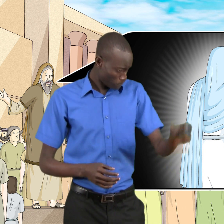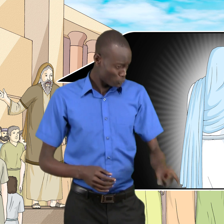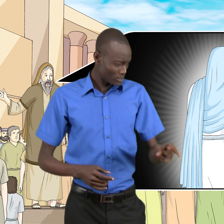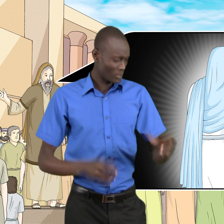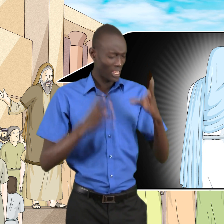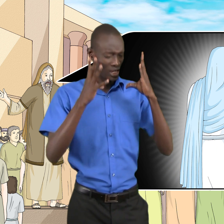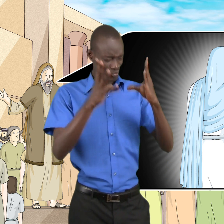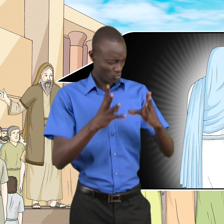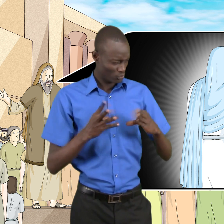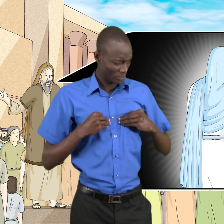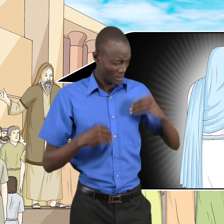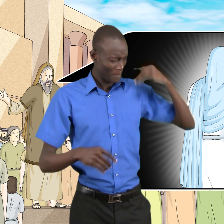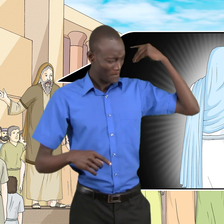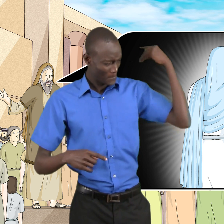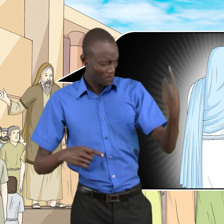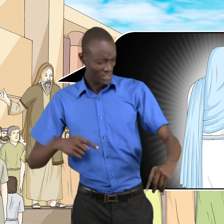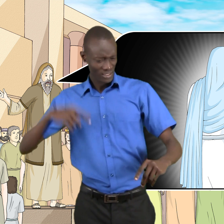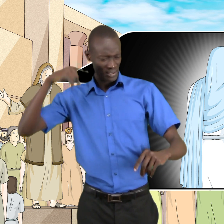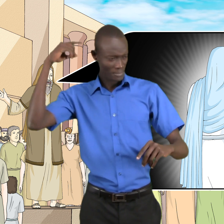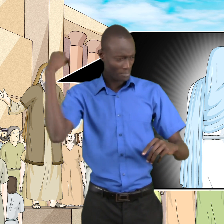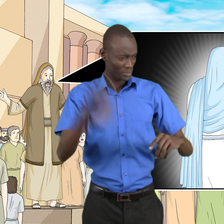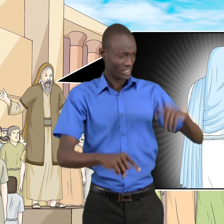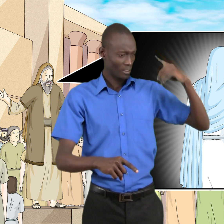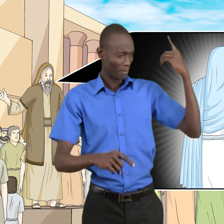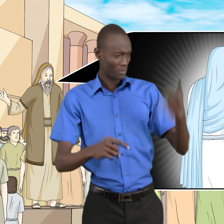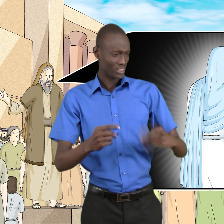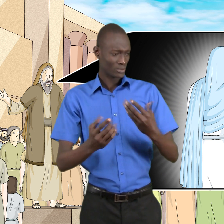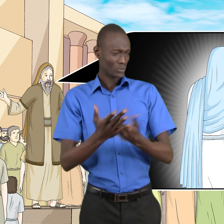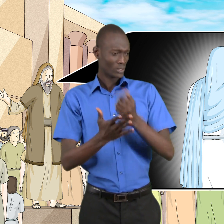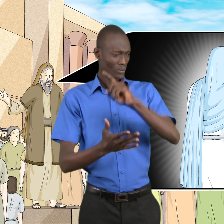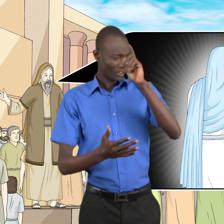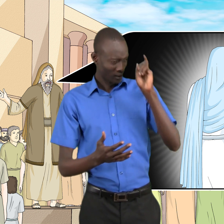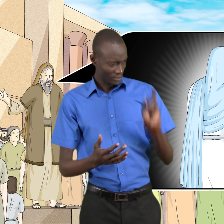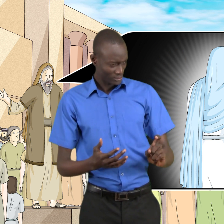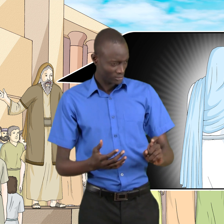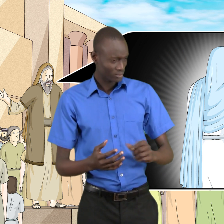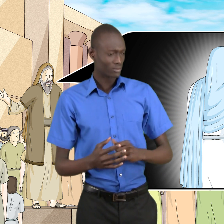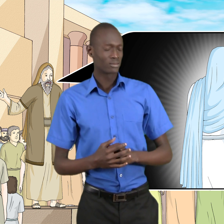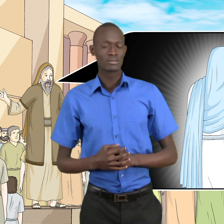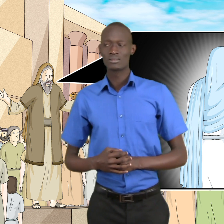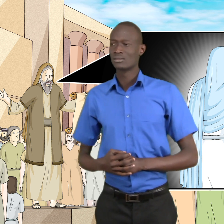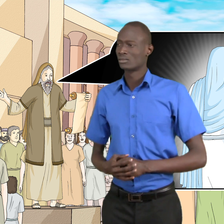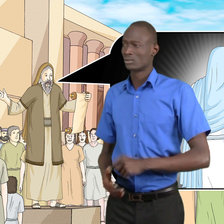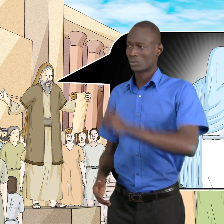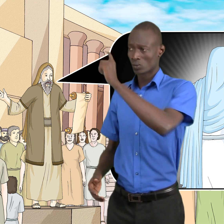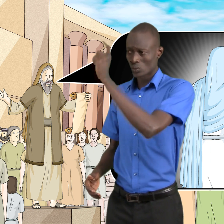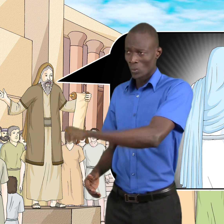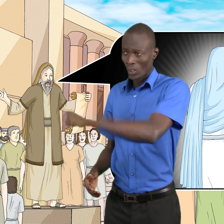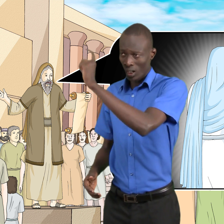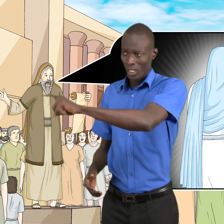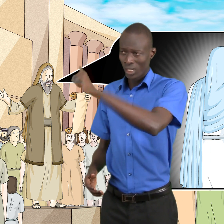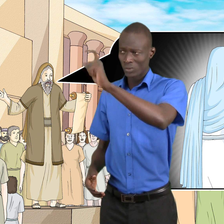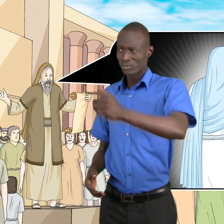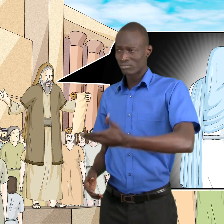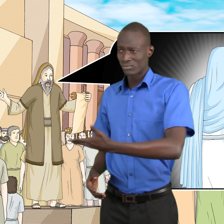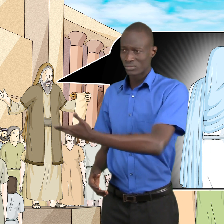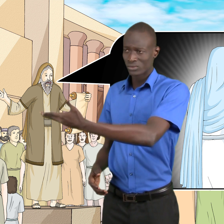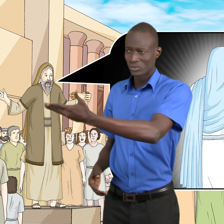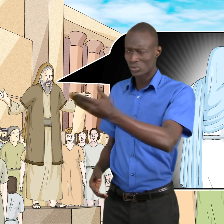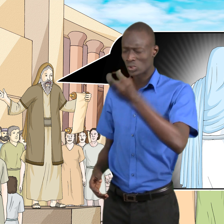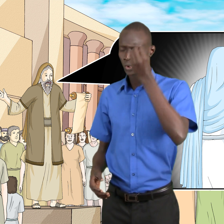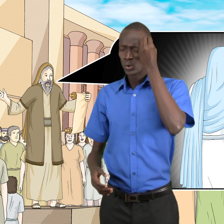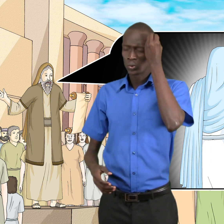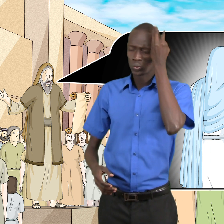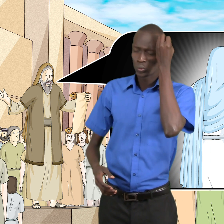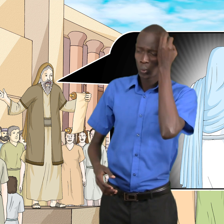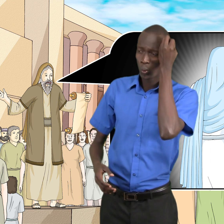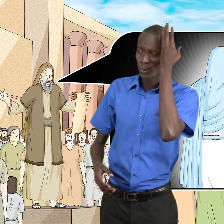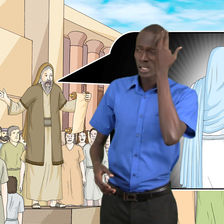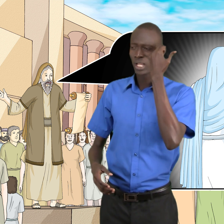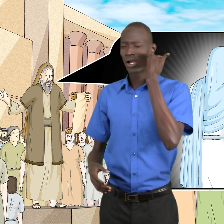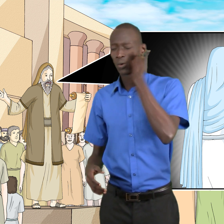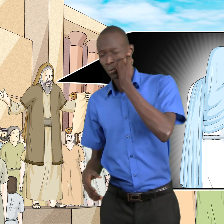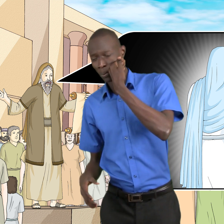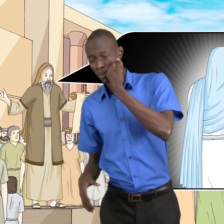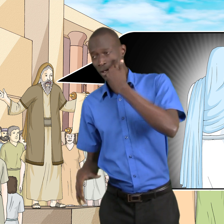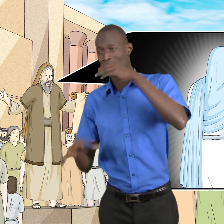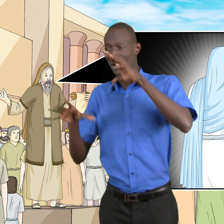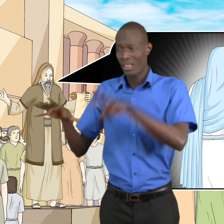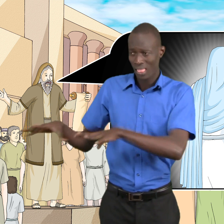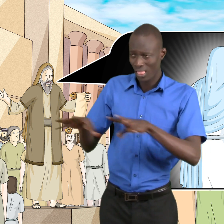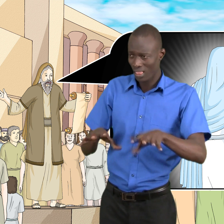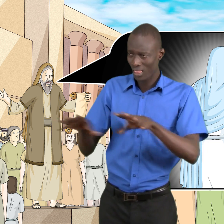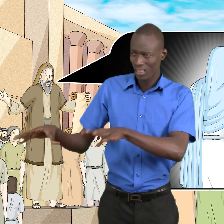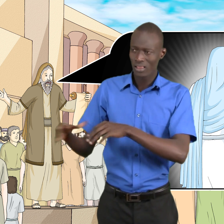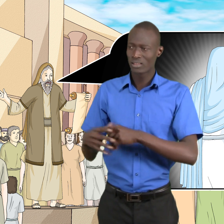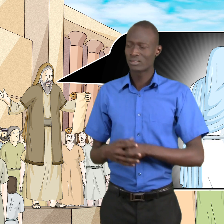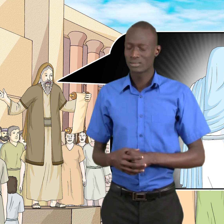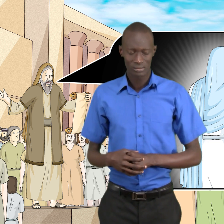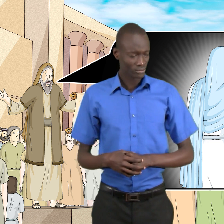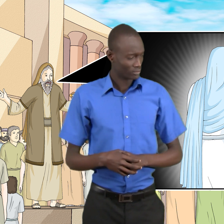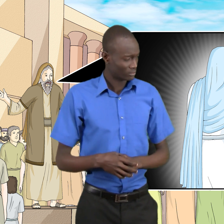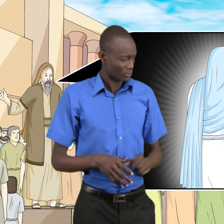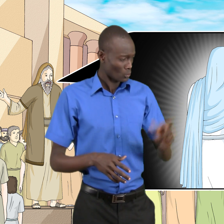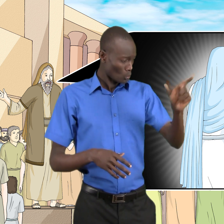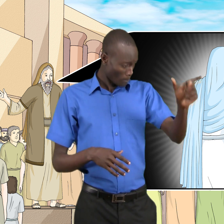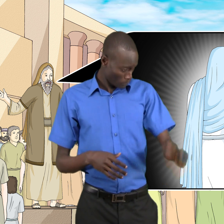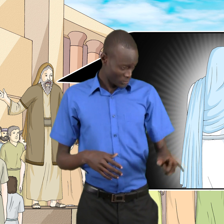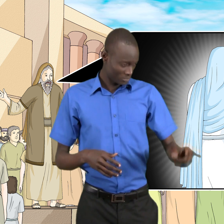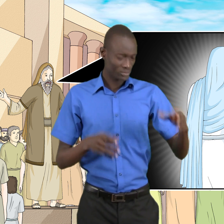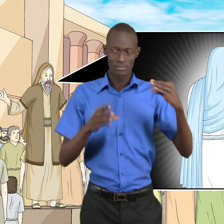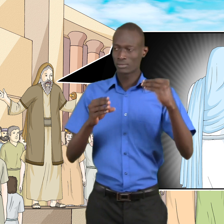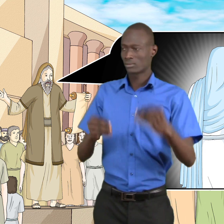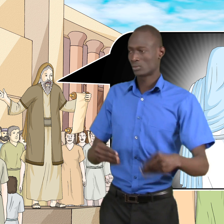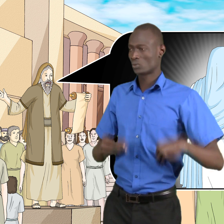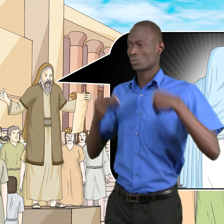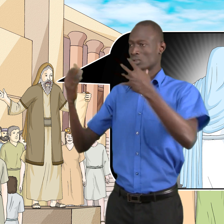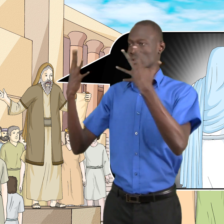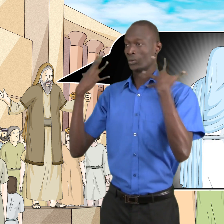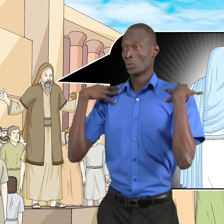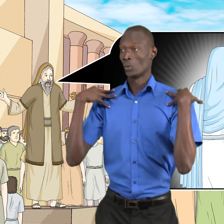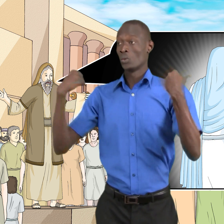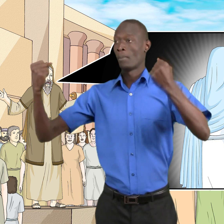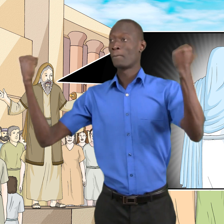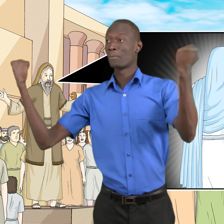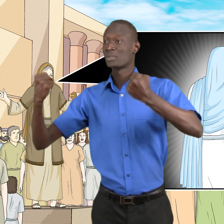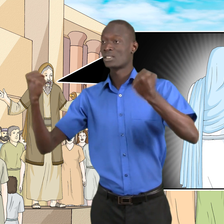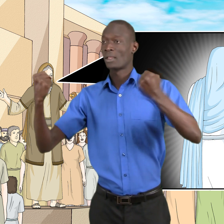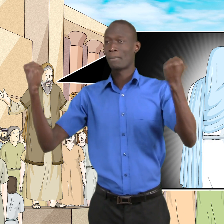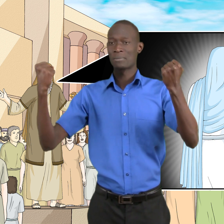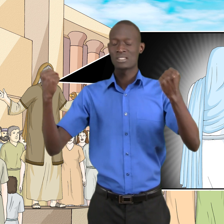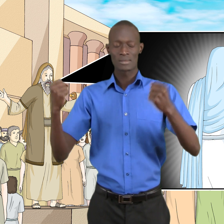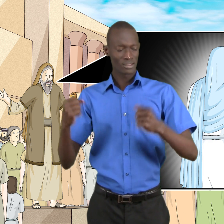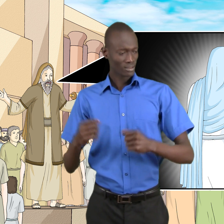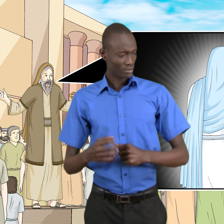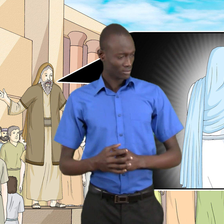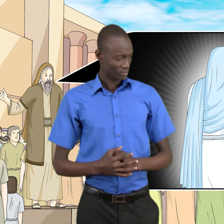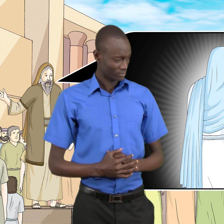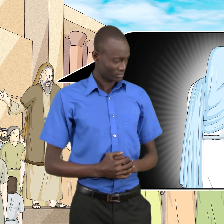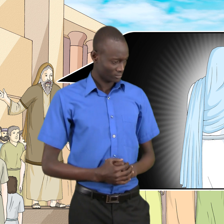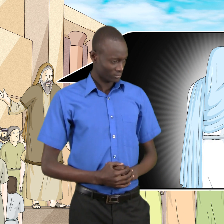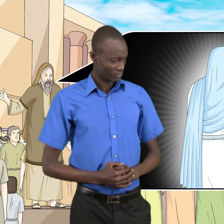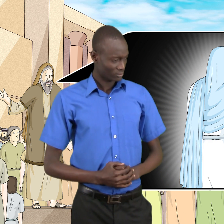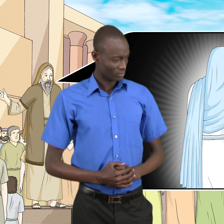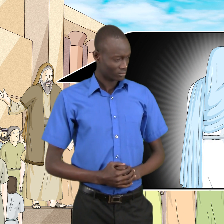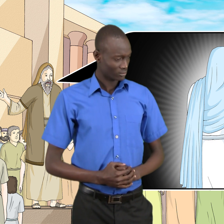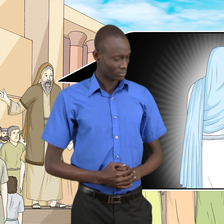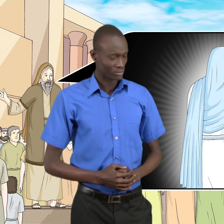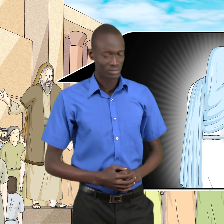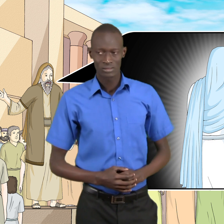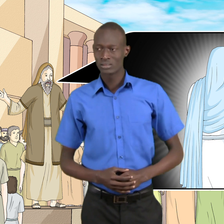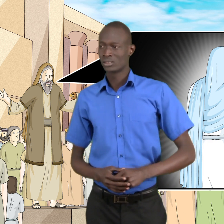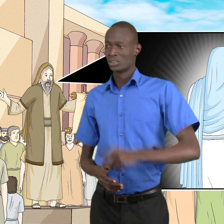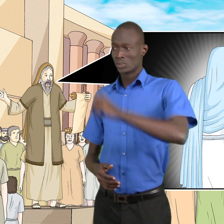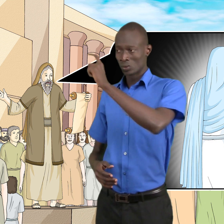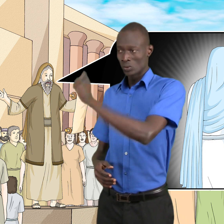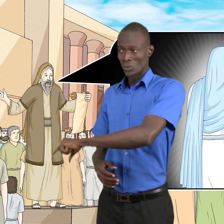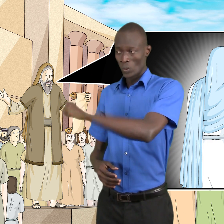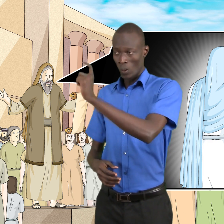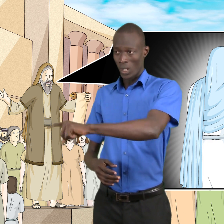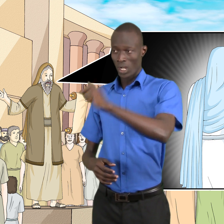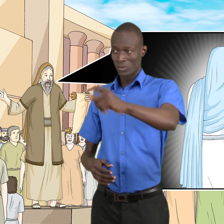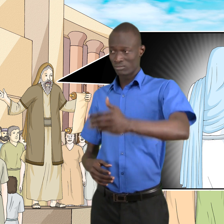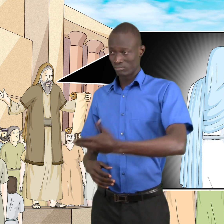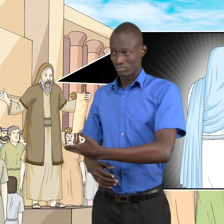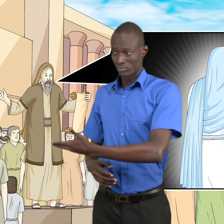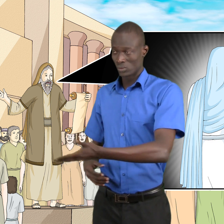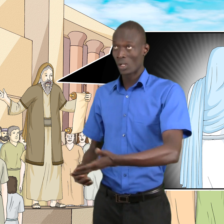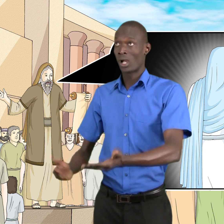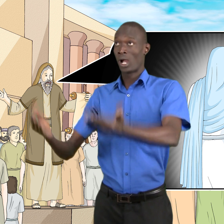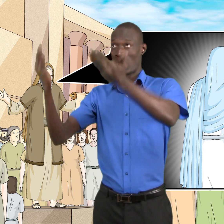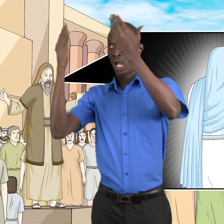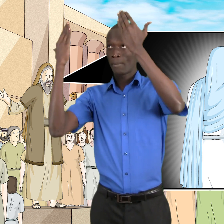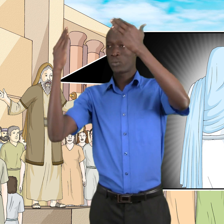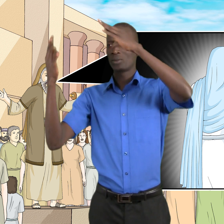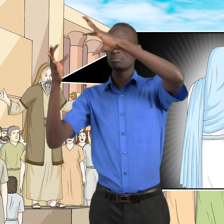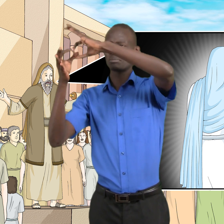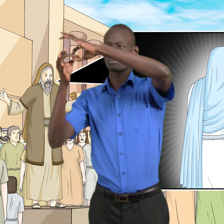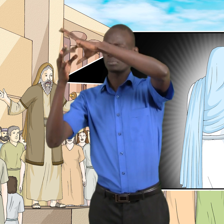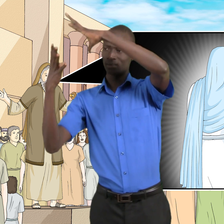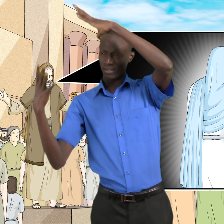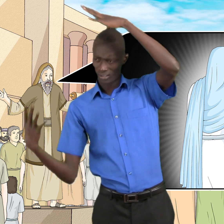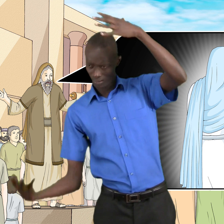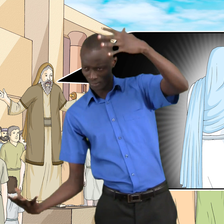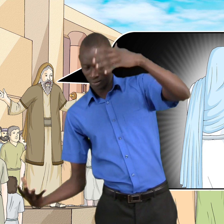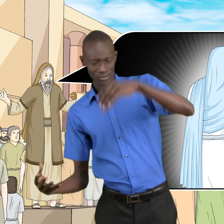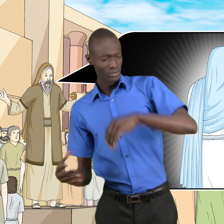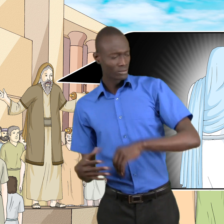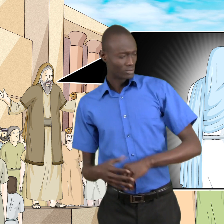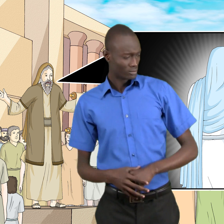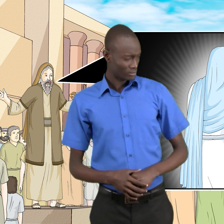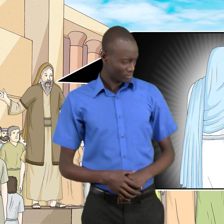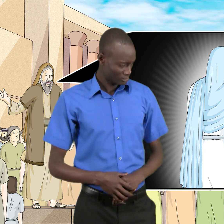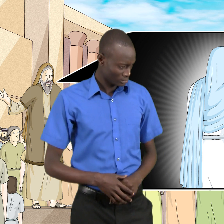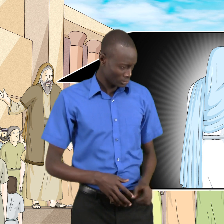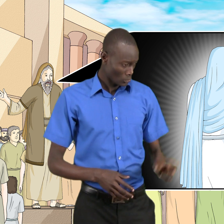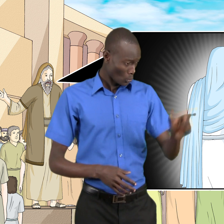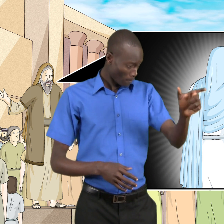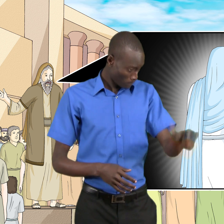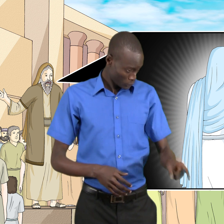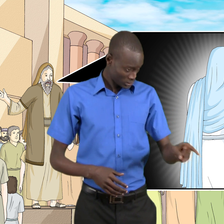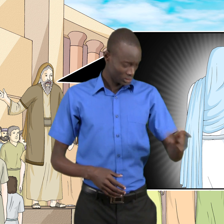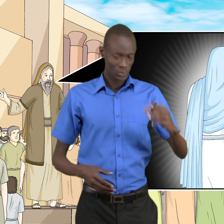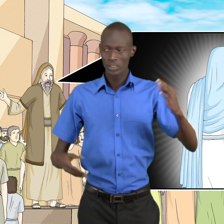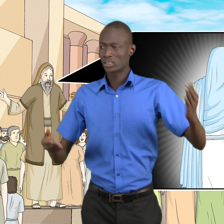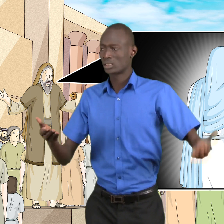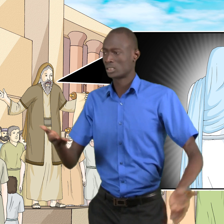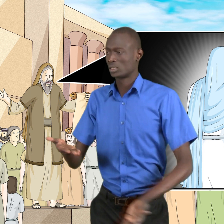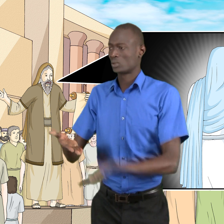Therefore I will allot Him a portion with the great, and He will divide the spoils with the strong, because He has poured out His life unto death, and He was numbered with the transgressors.